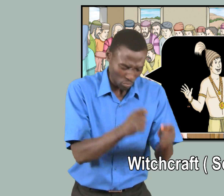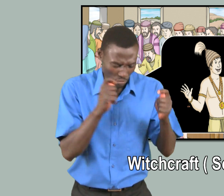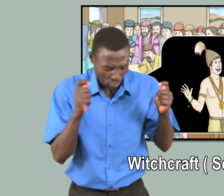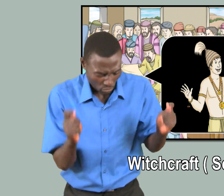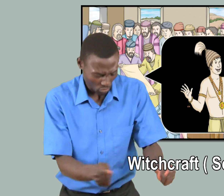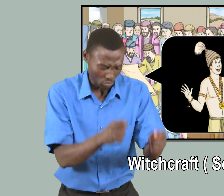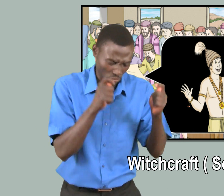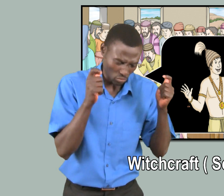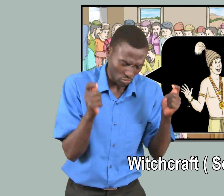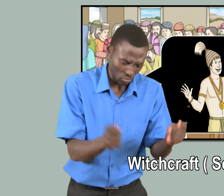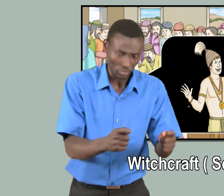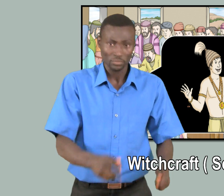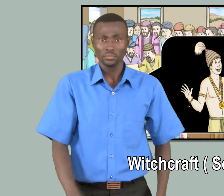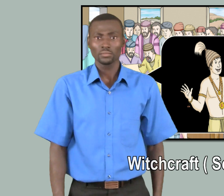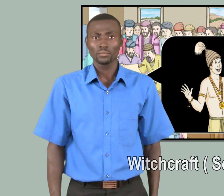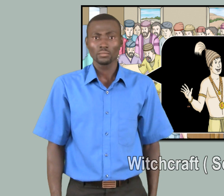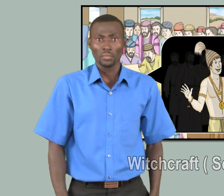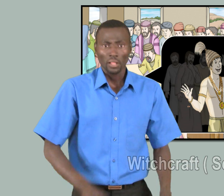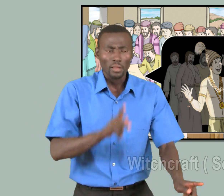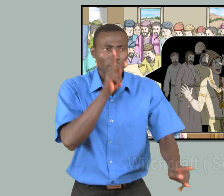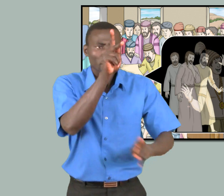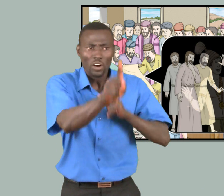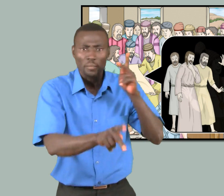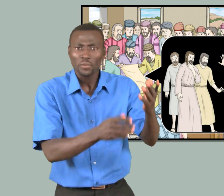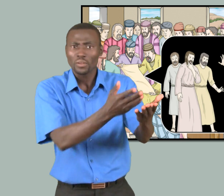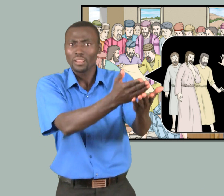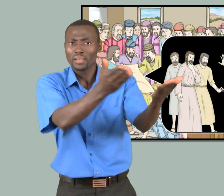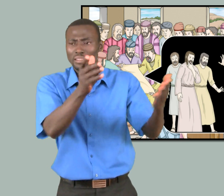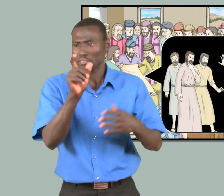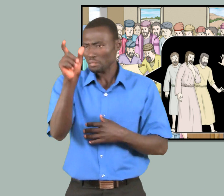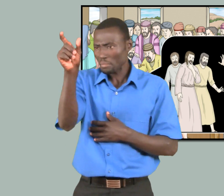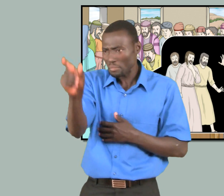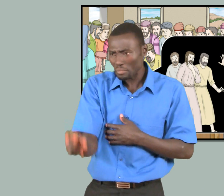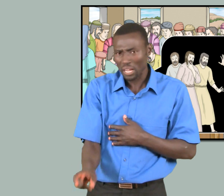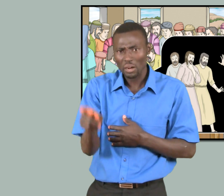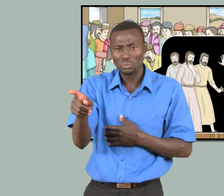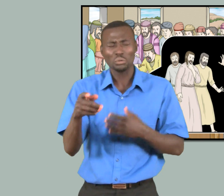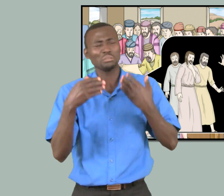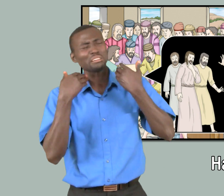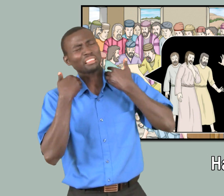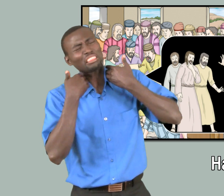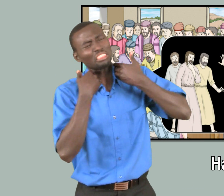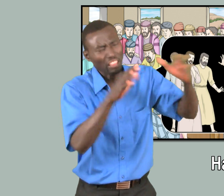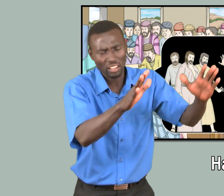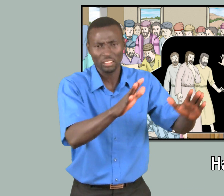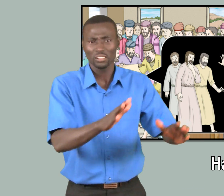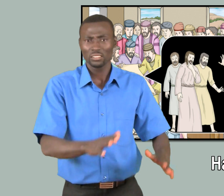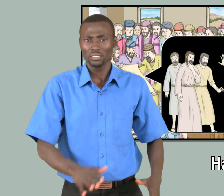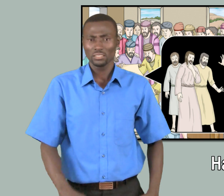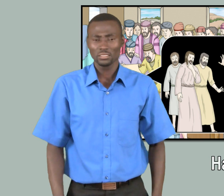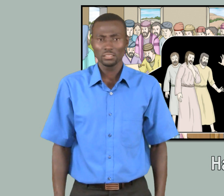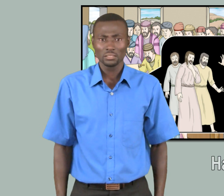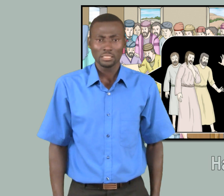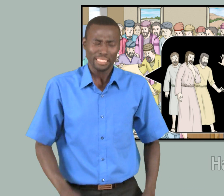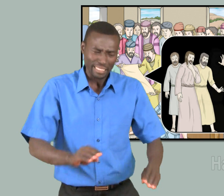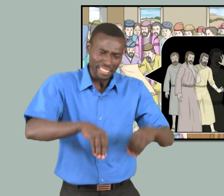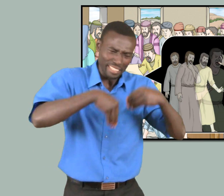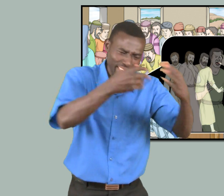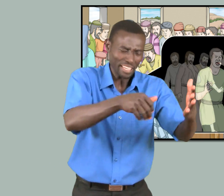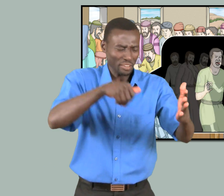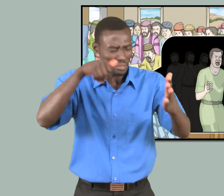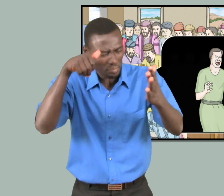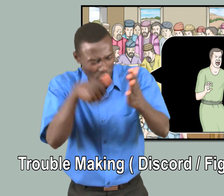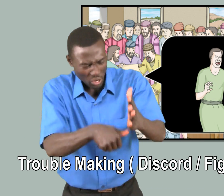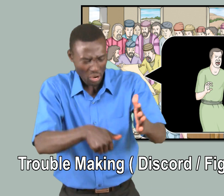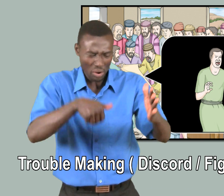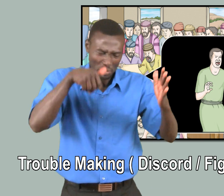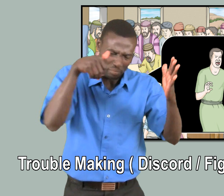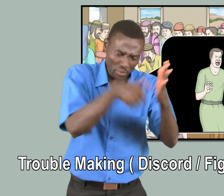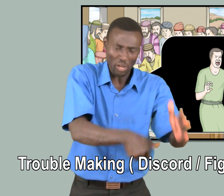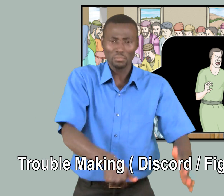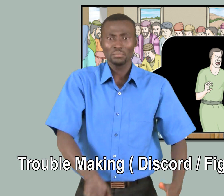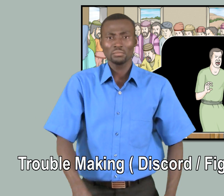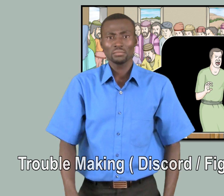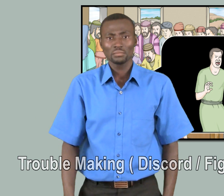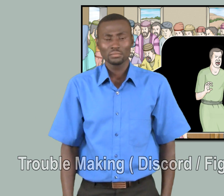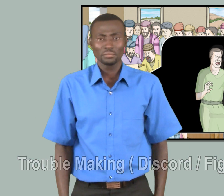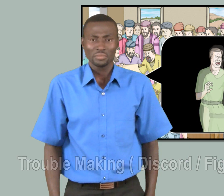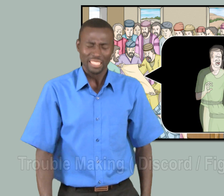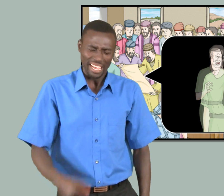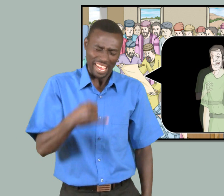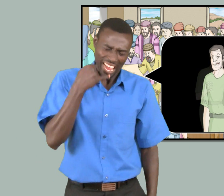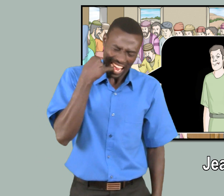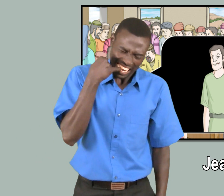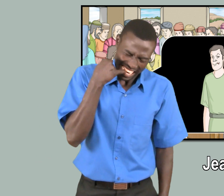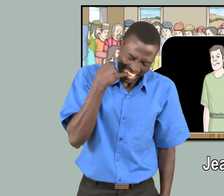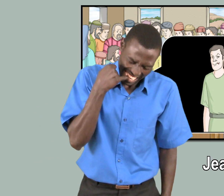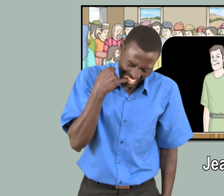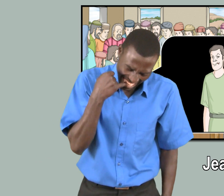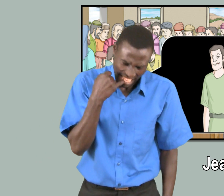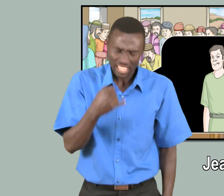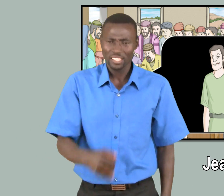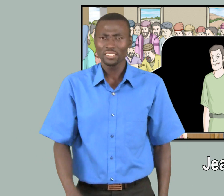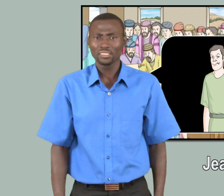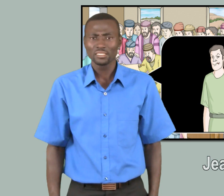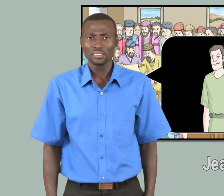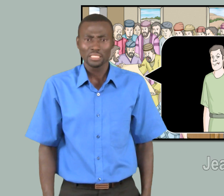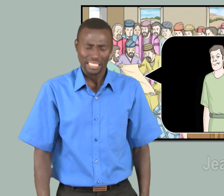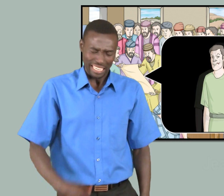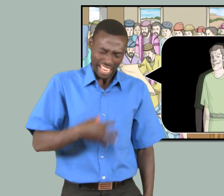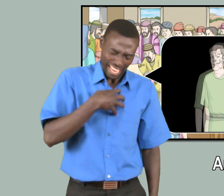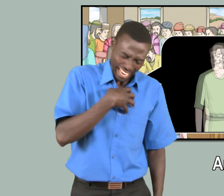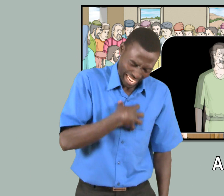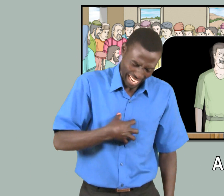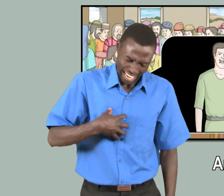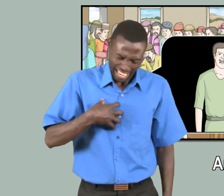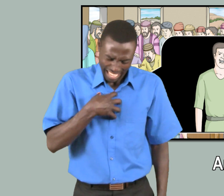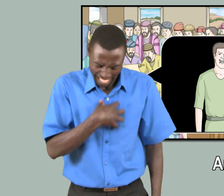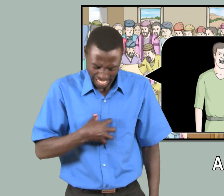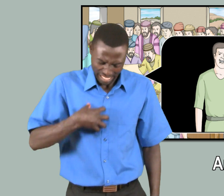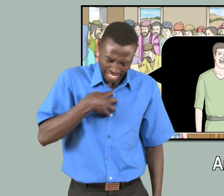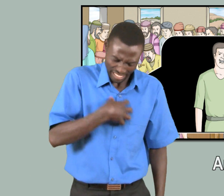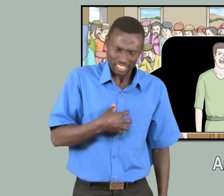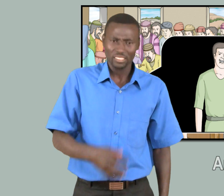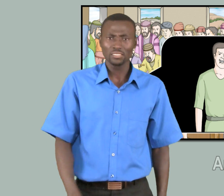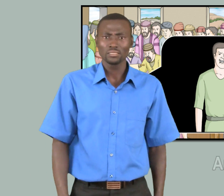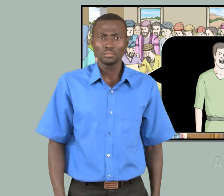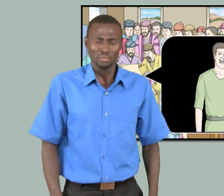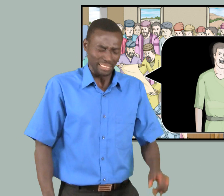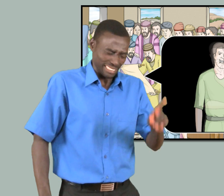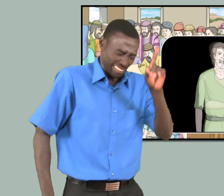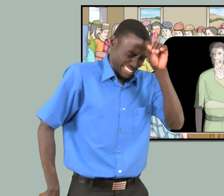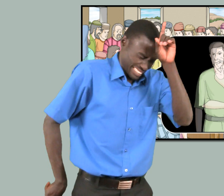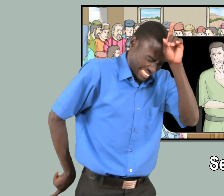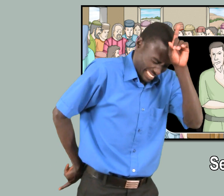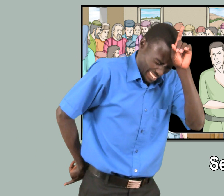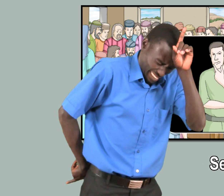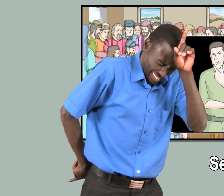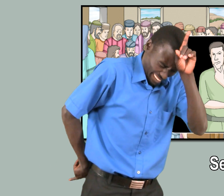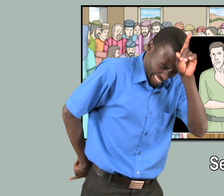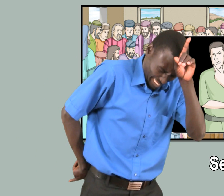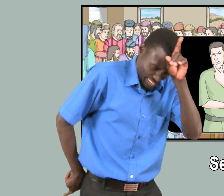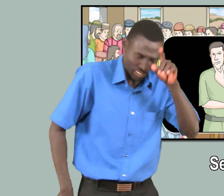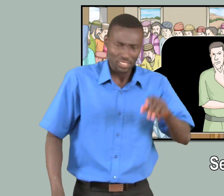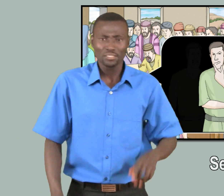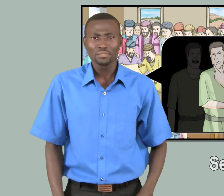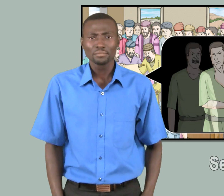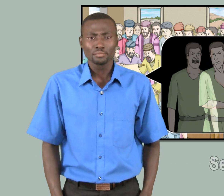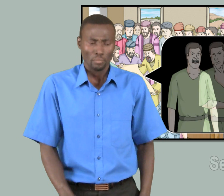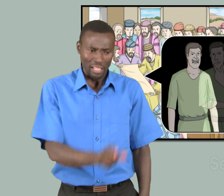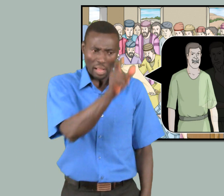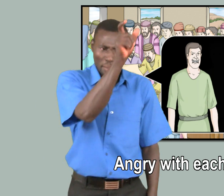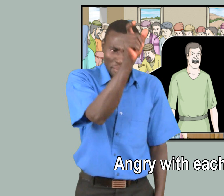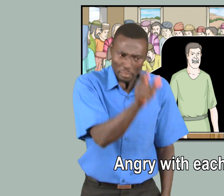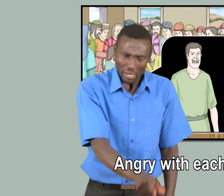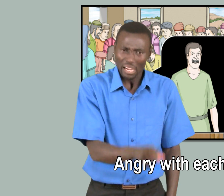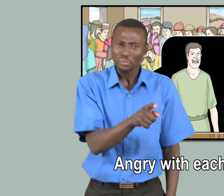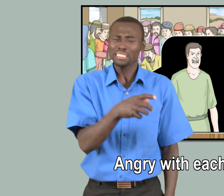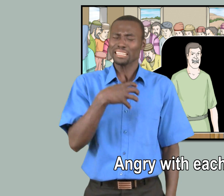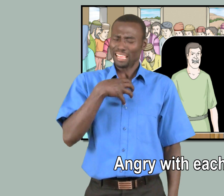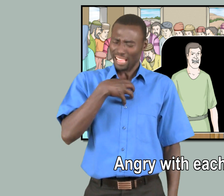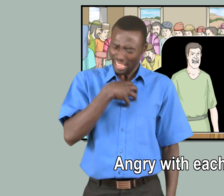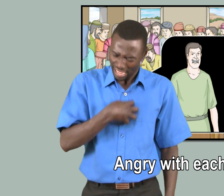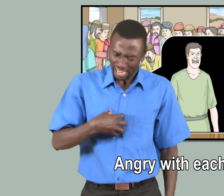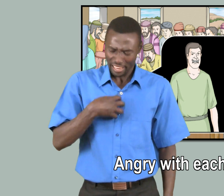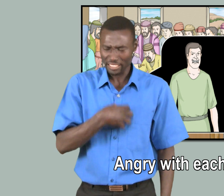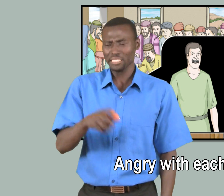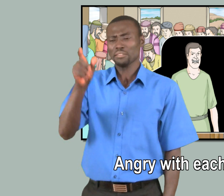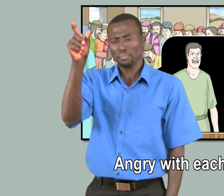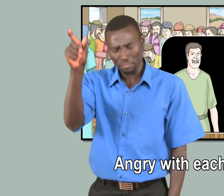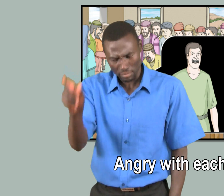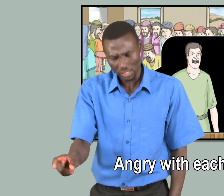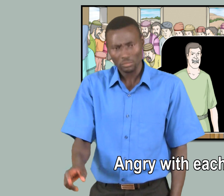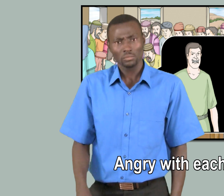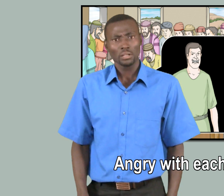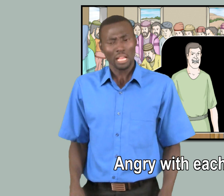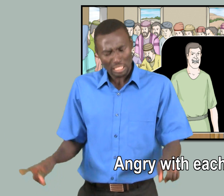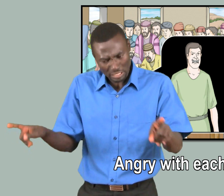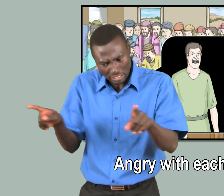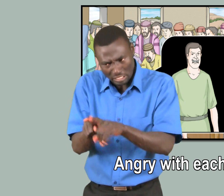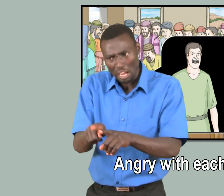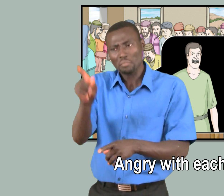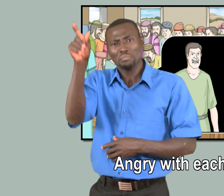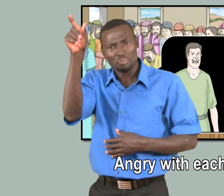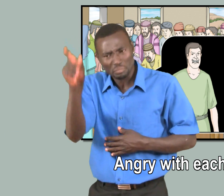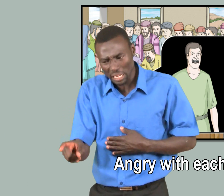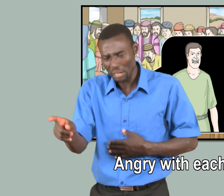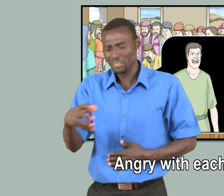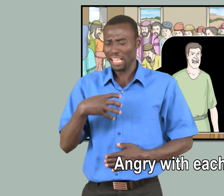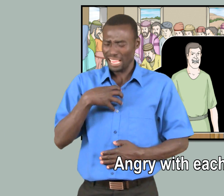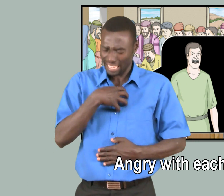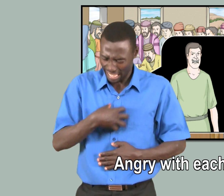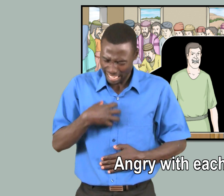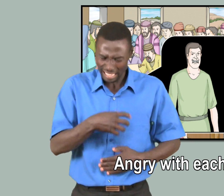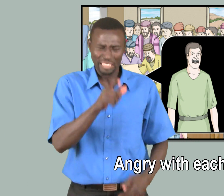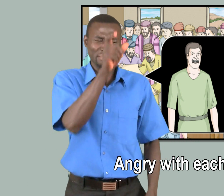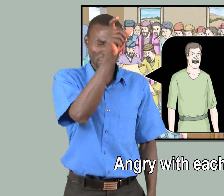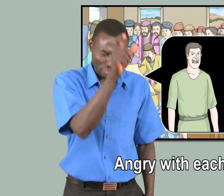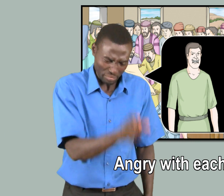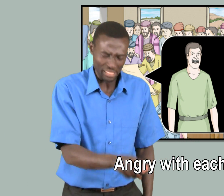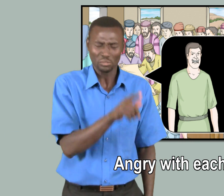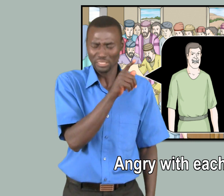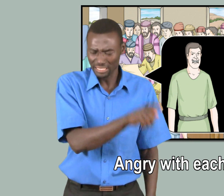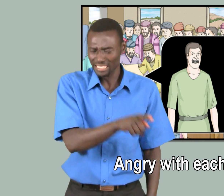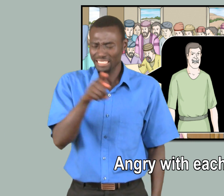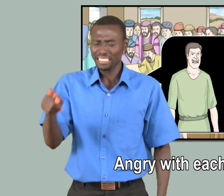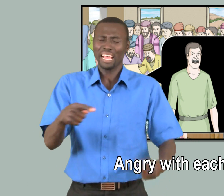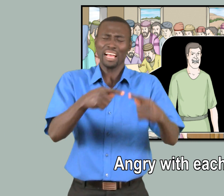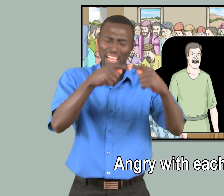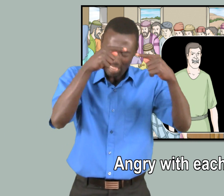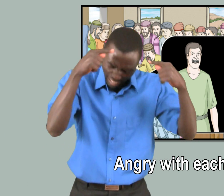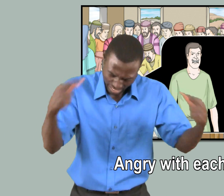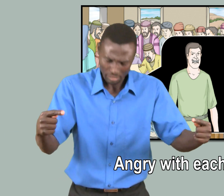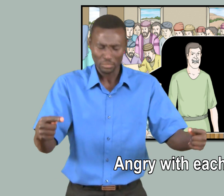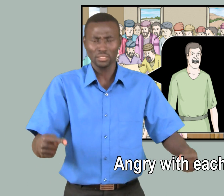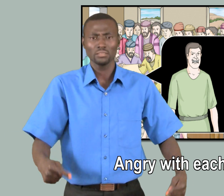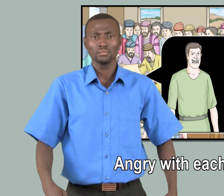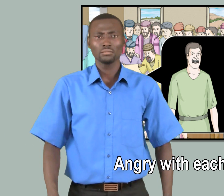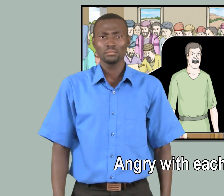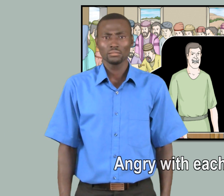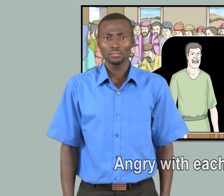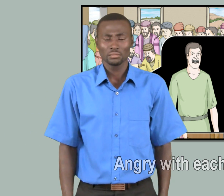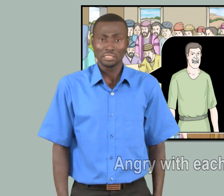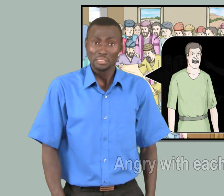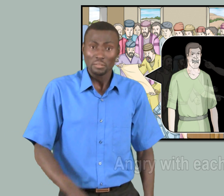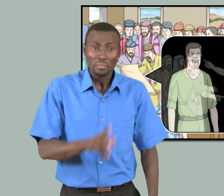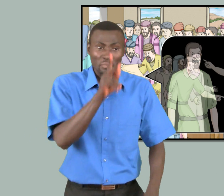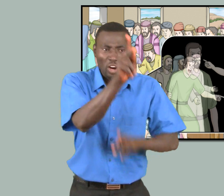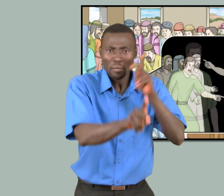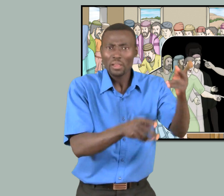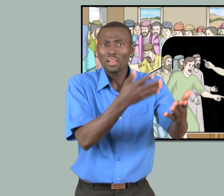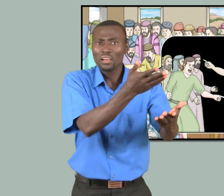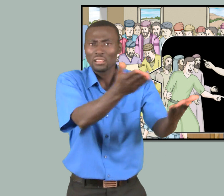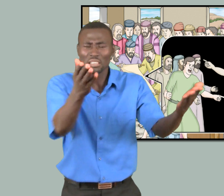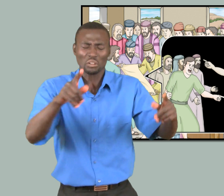hatred, discord, jealousy, and rage;